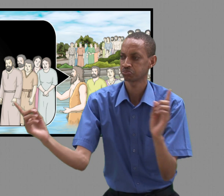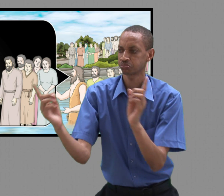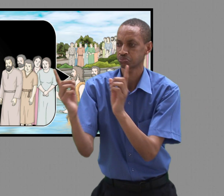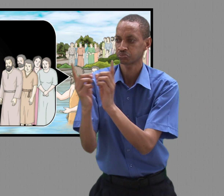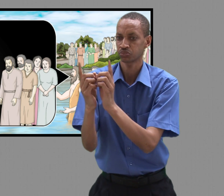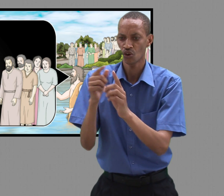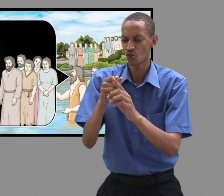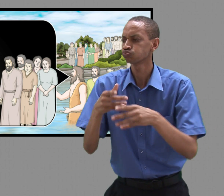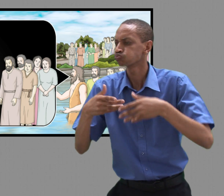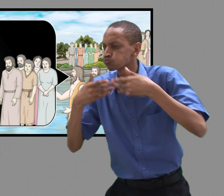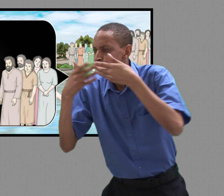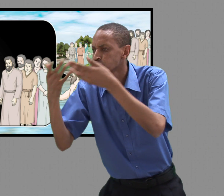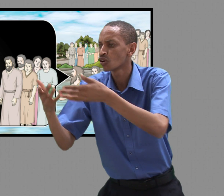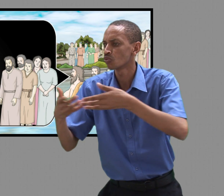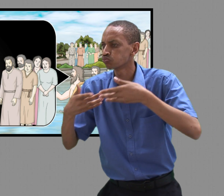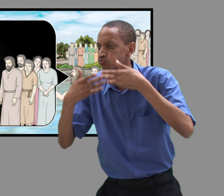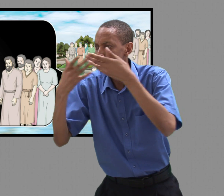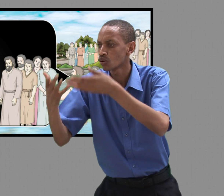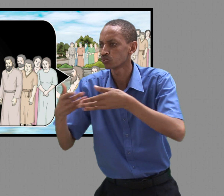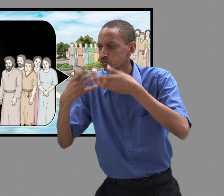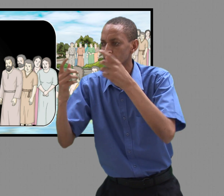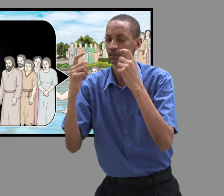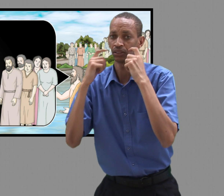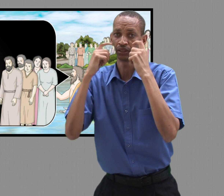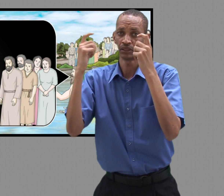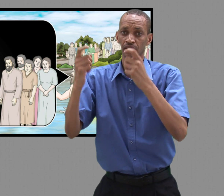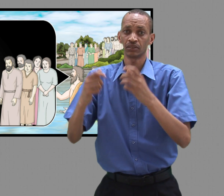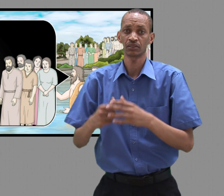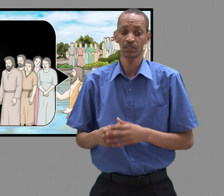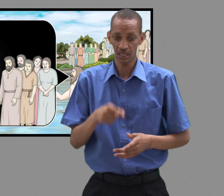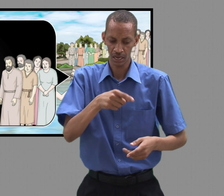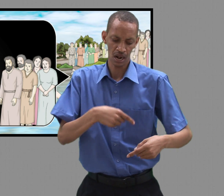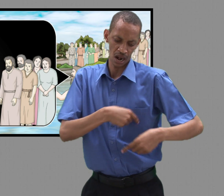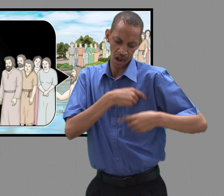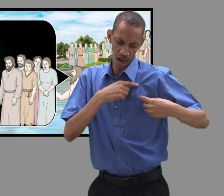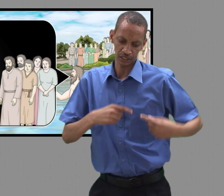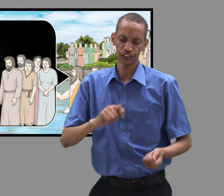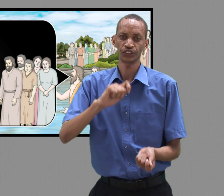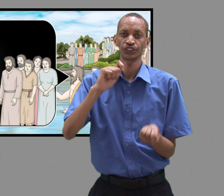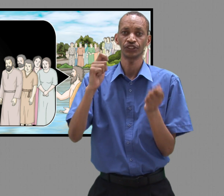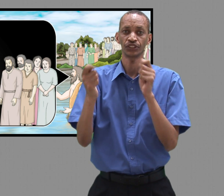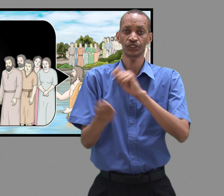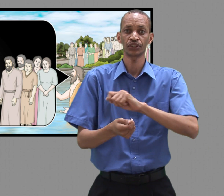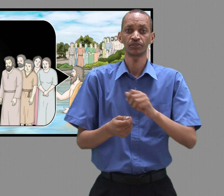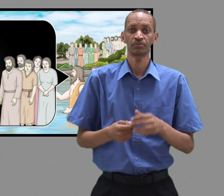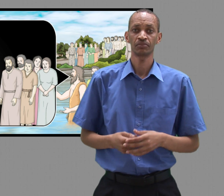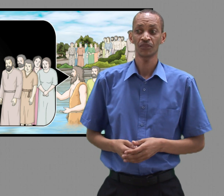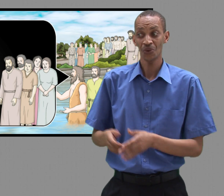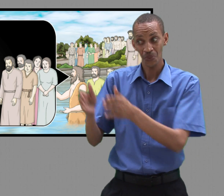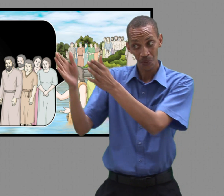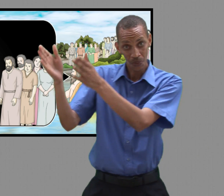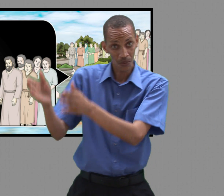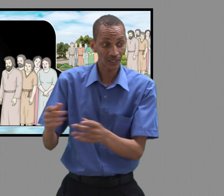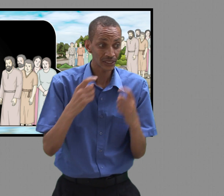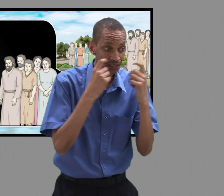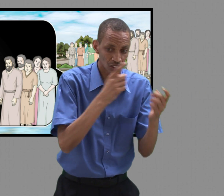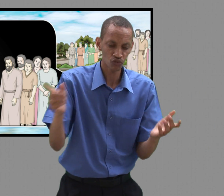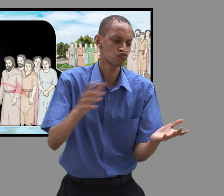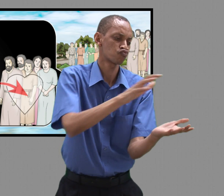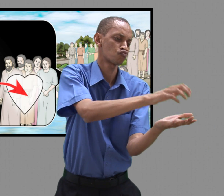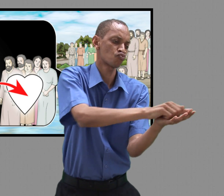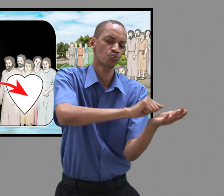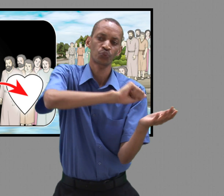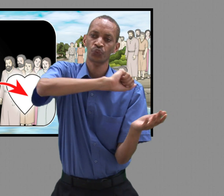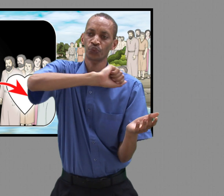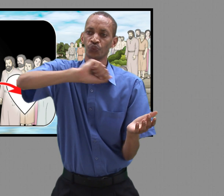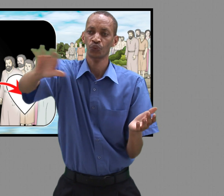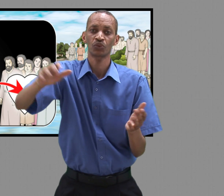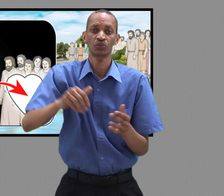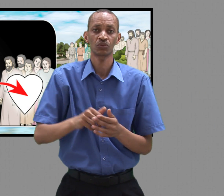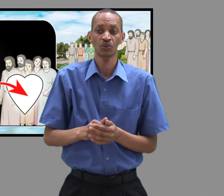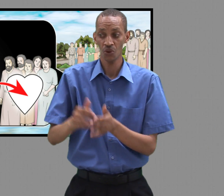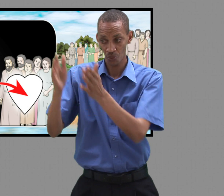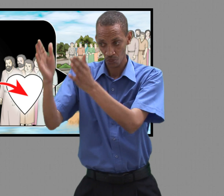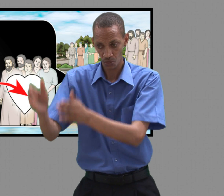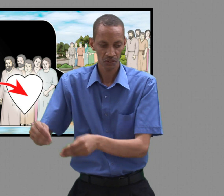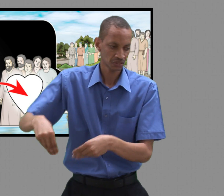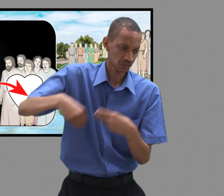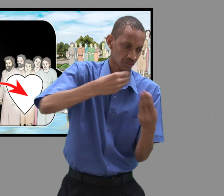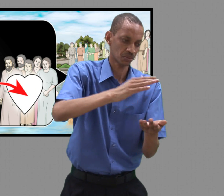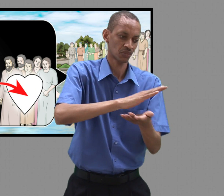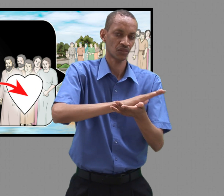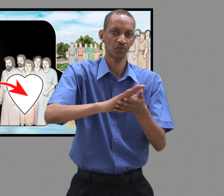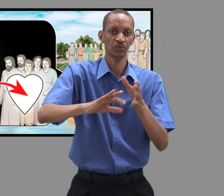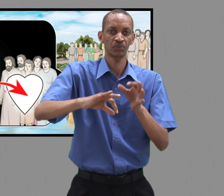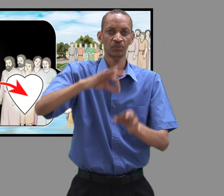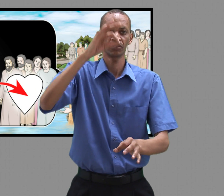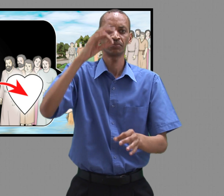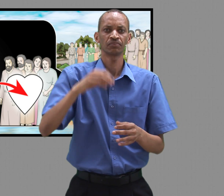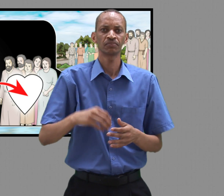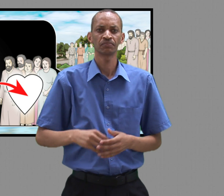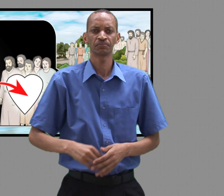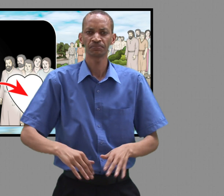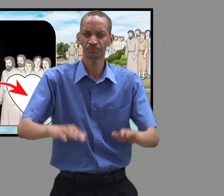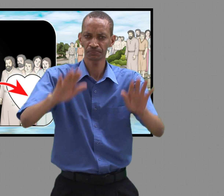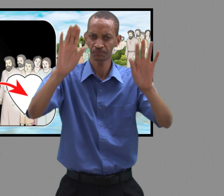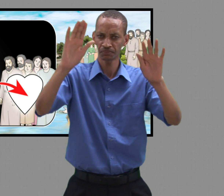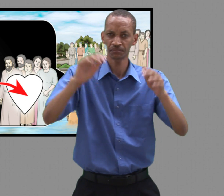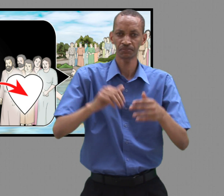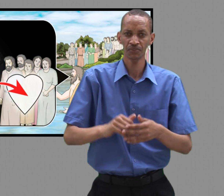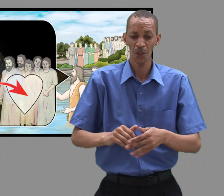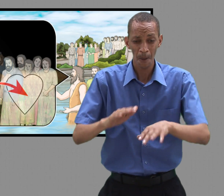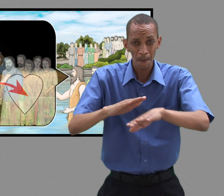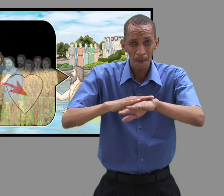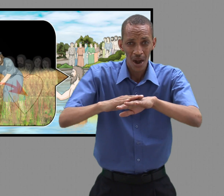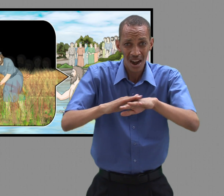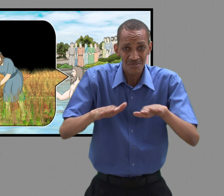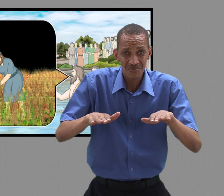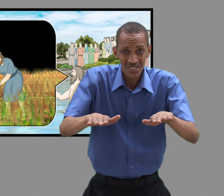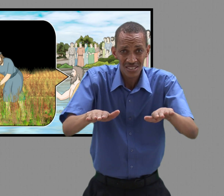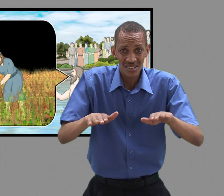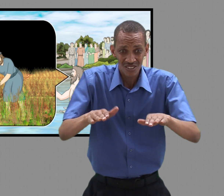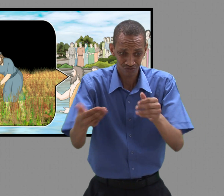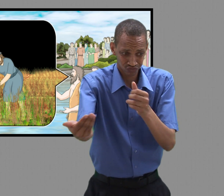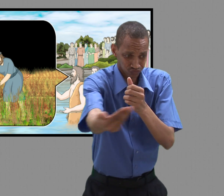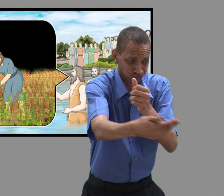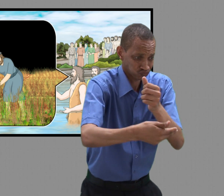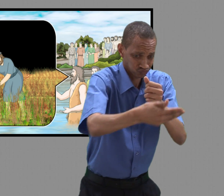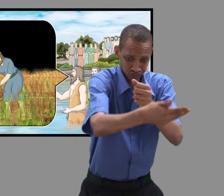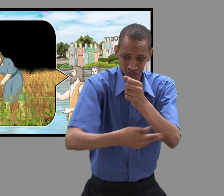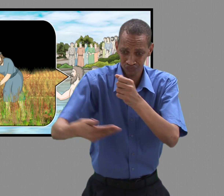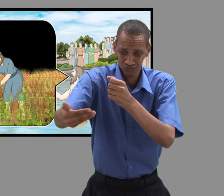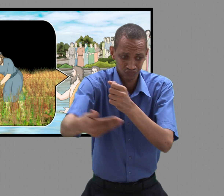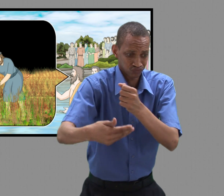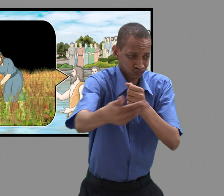He will baptize you with the Holy Spirit and with fire.